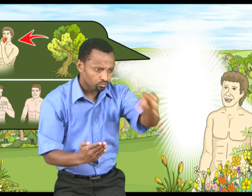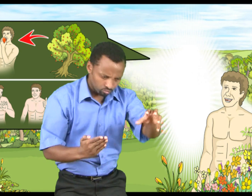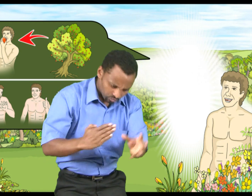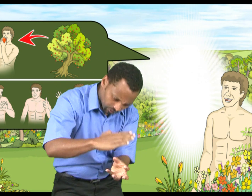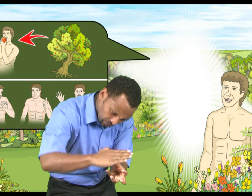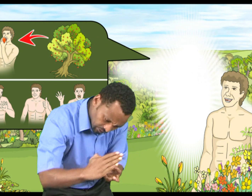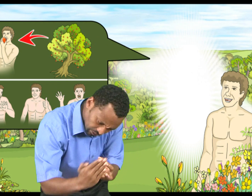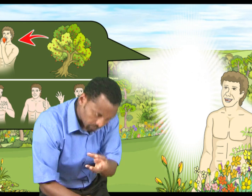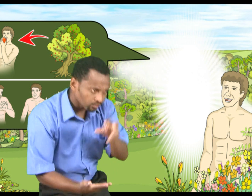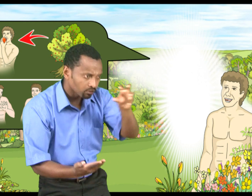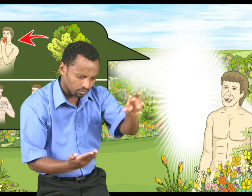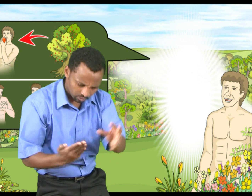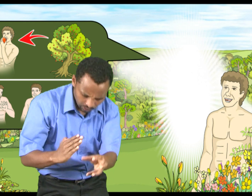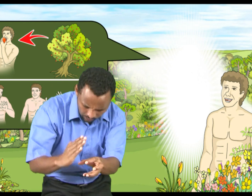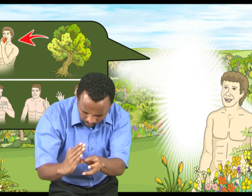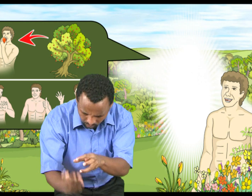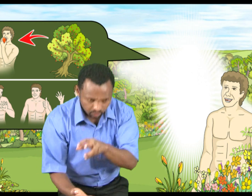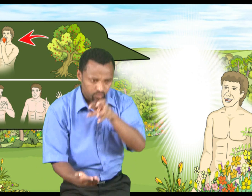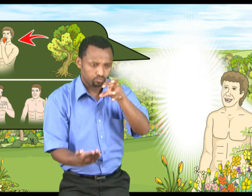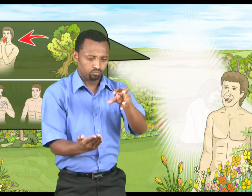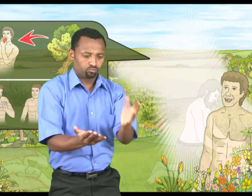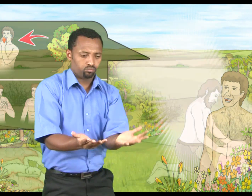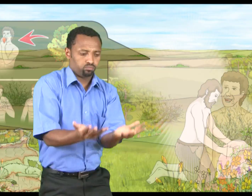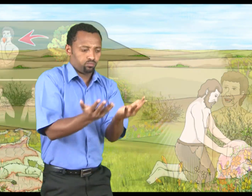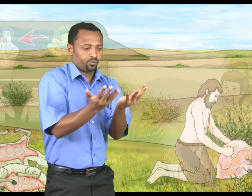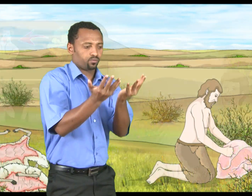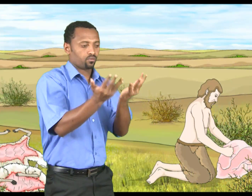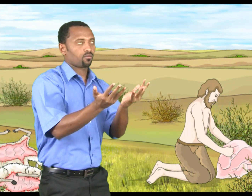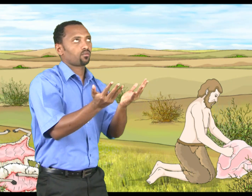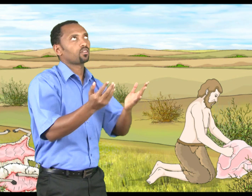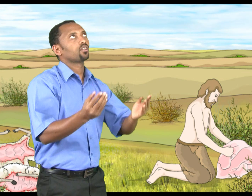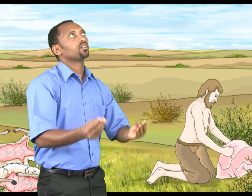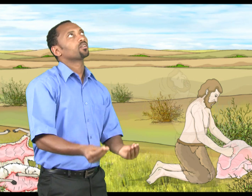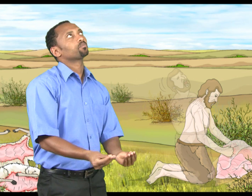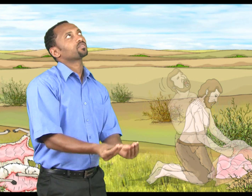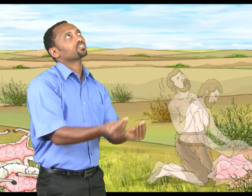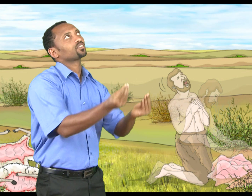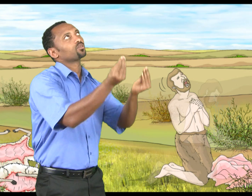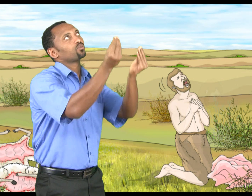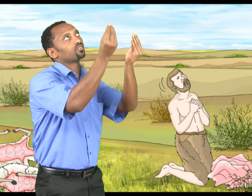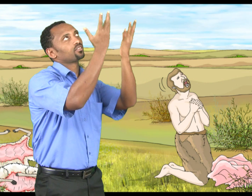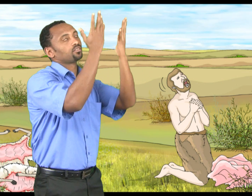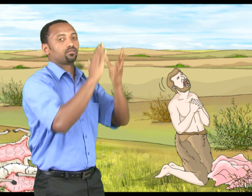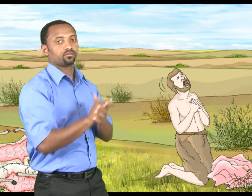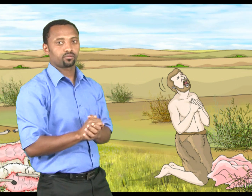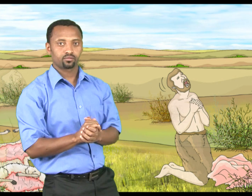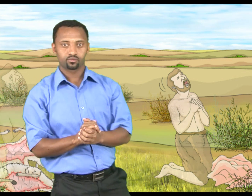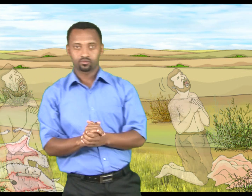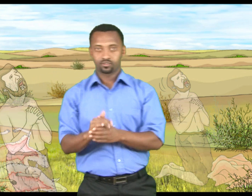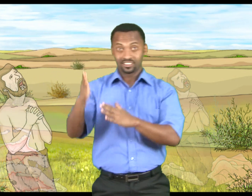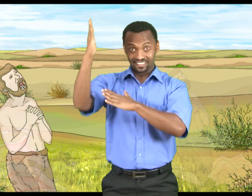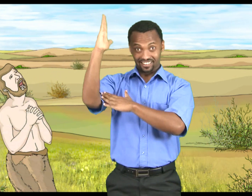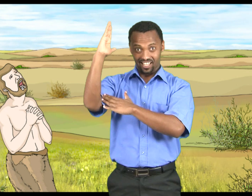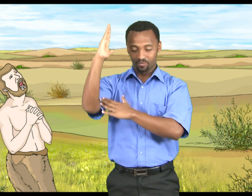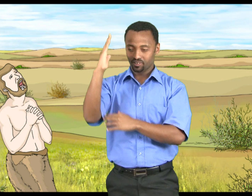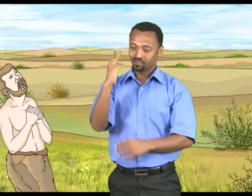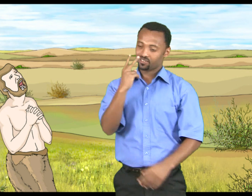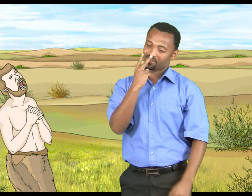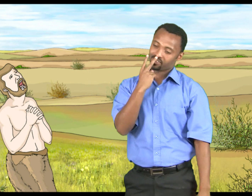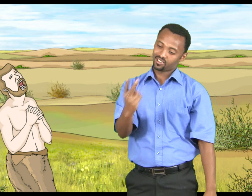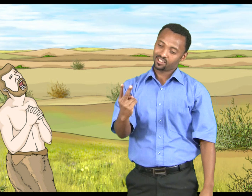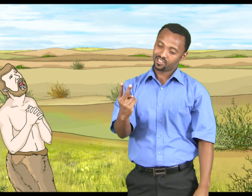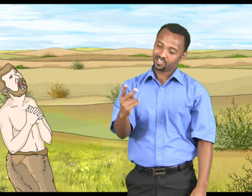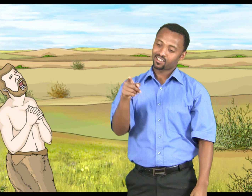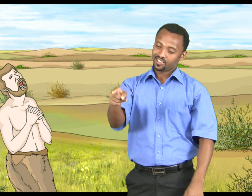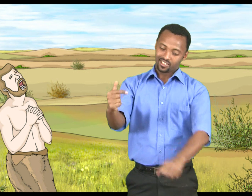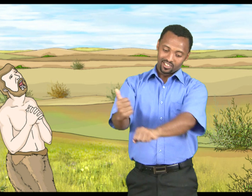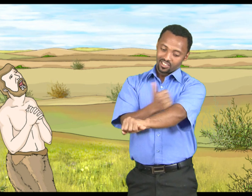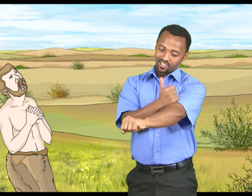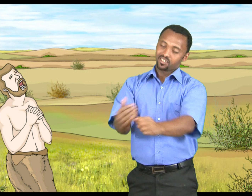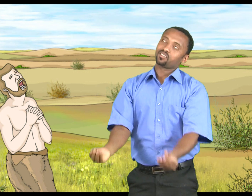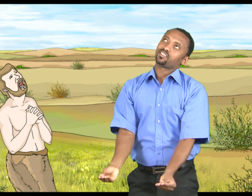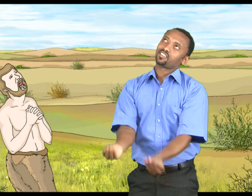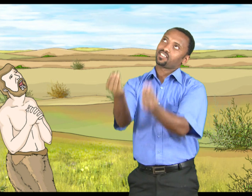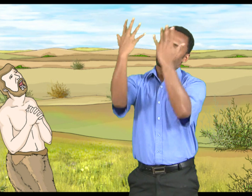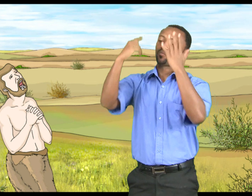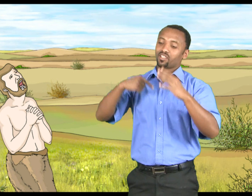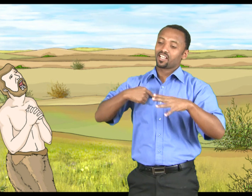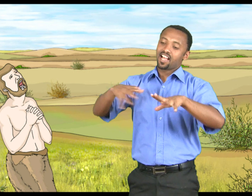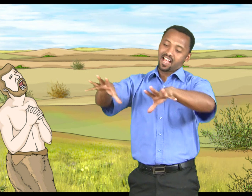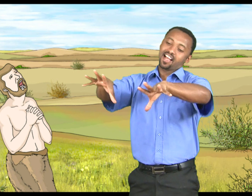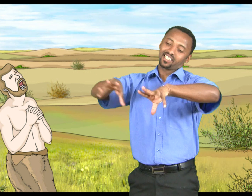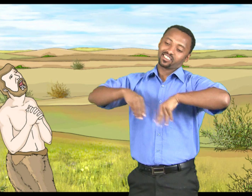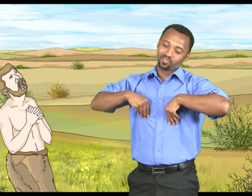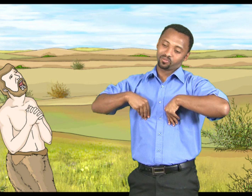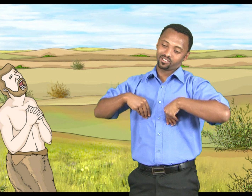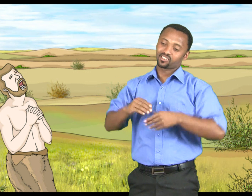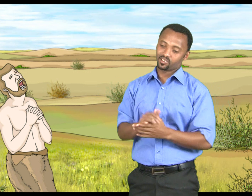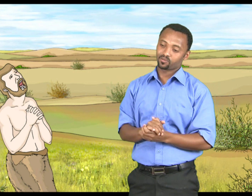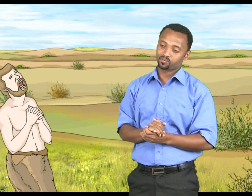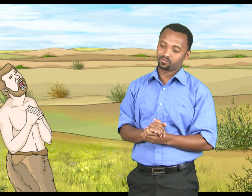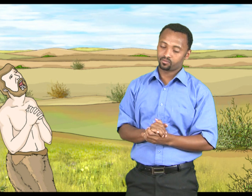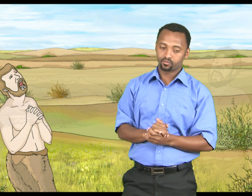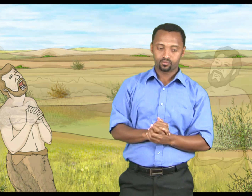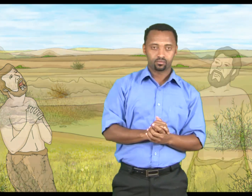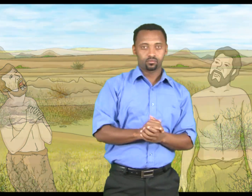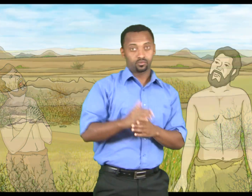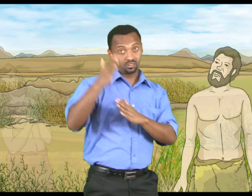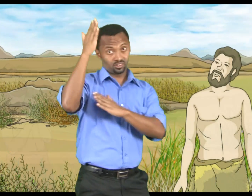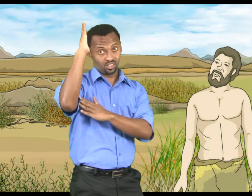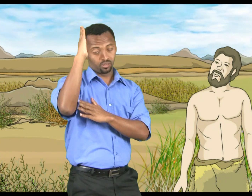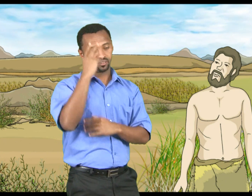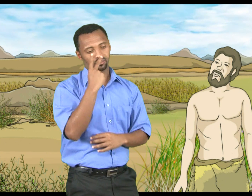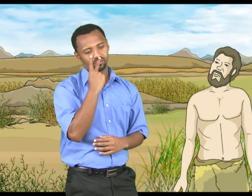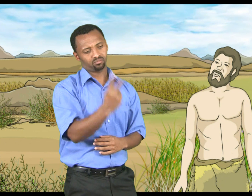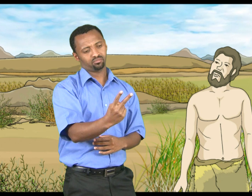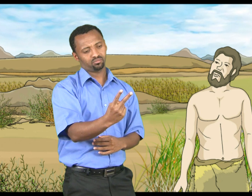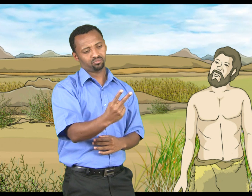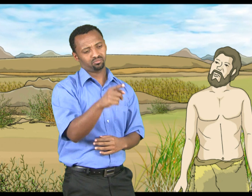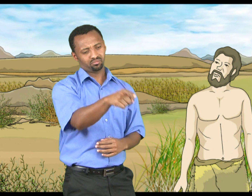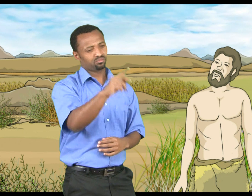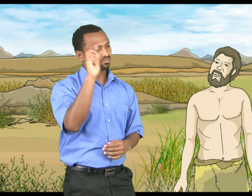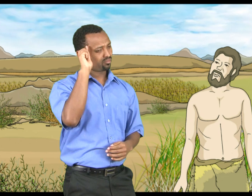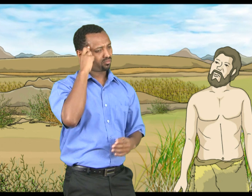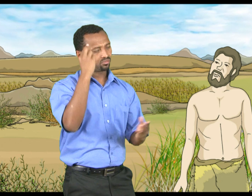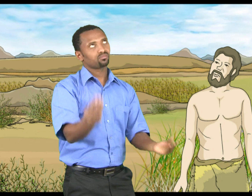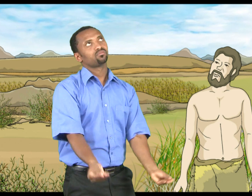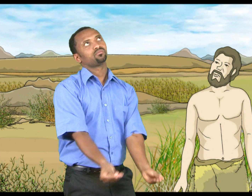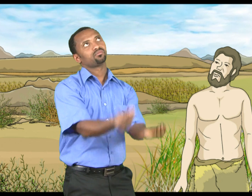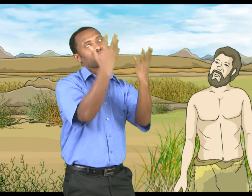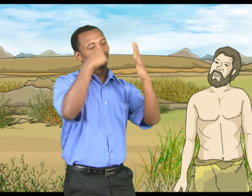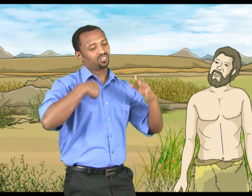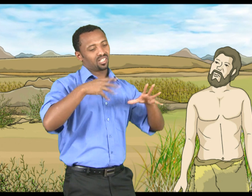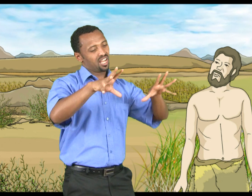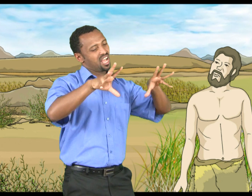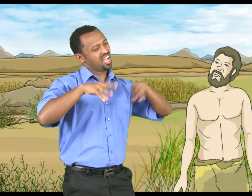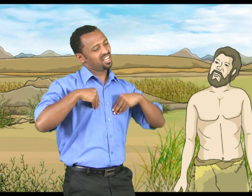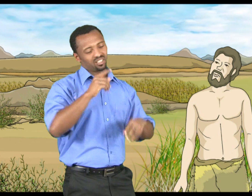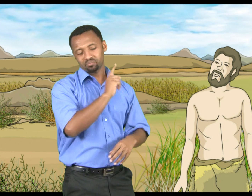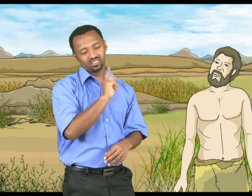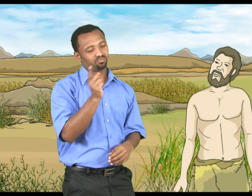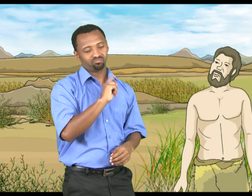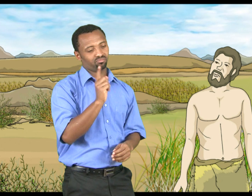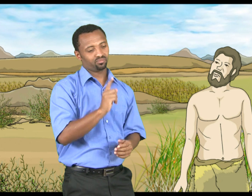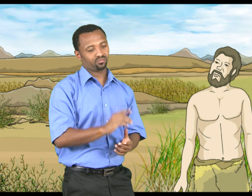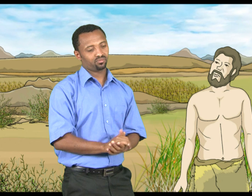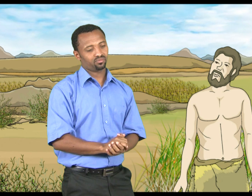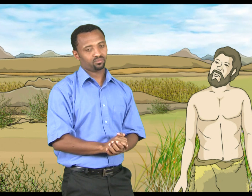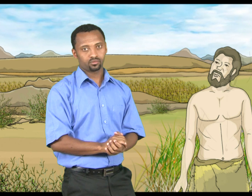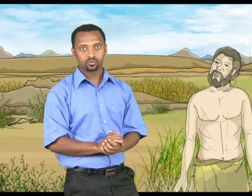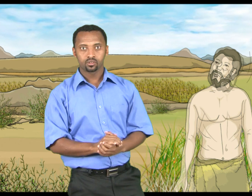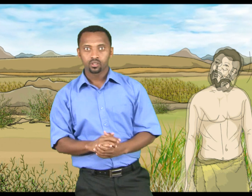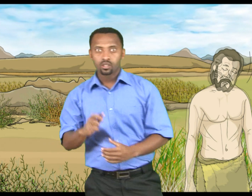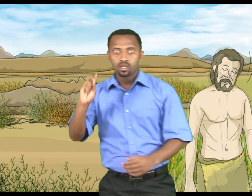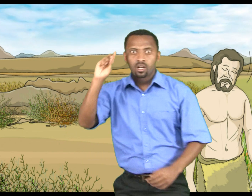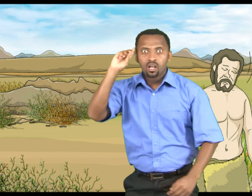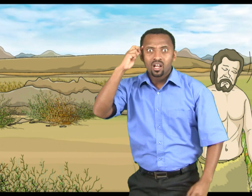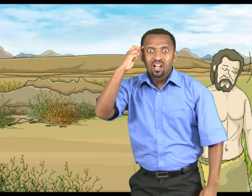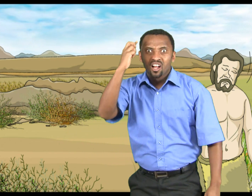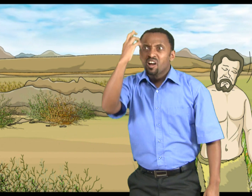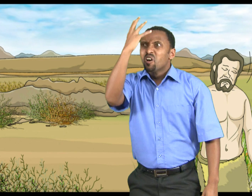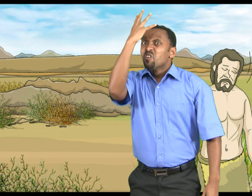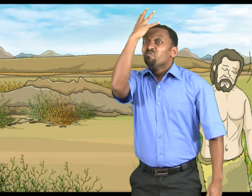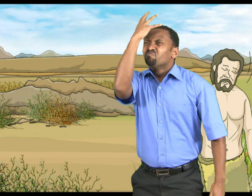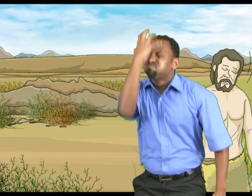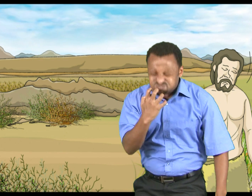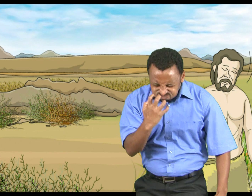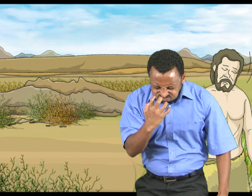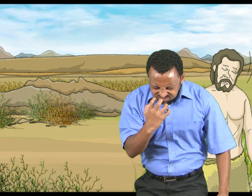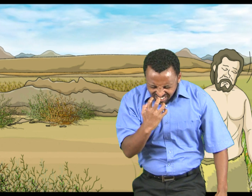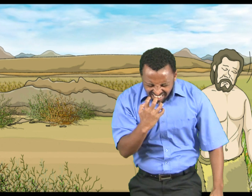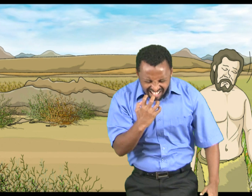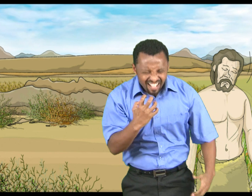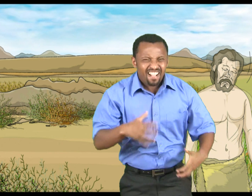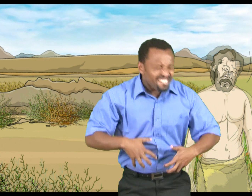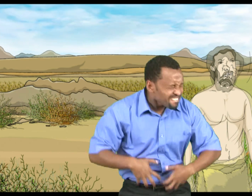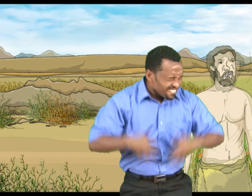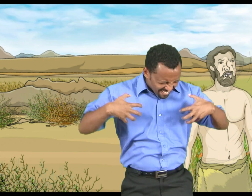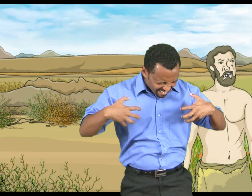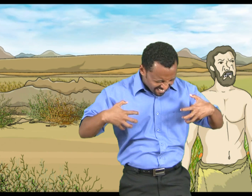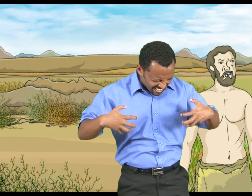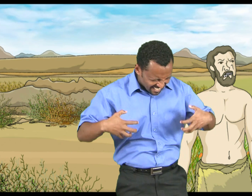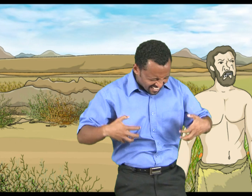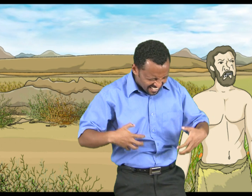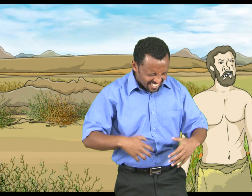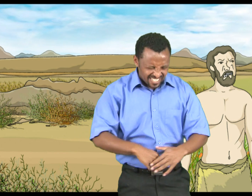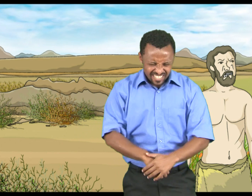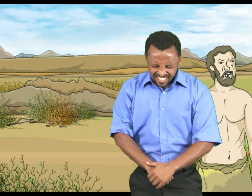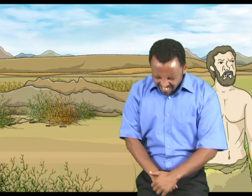And the LORD looked with favor on Abel and his offering, but He had no regard for Cain and his offering.